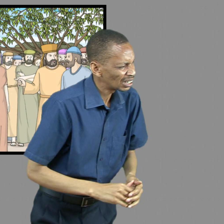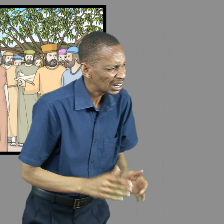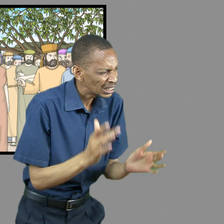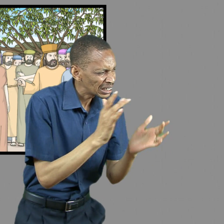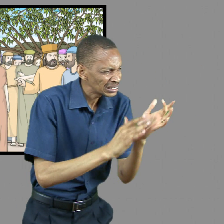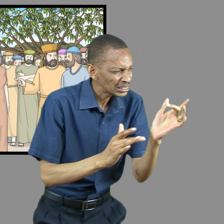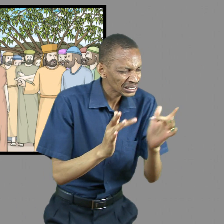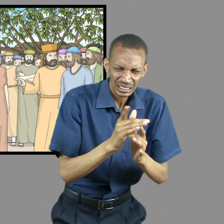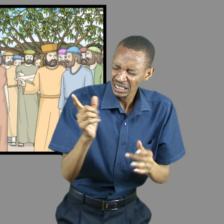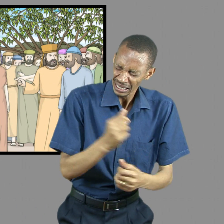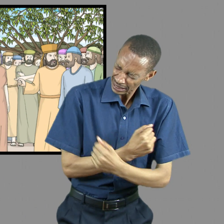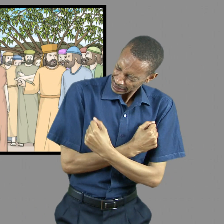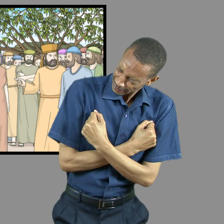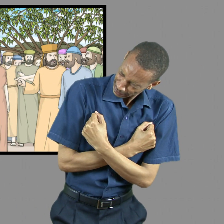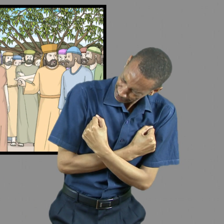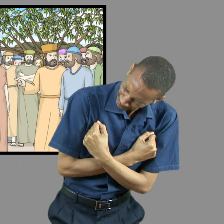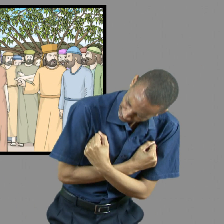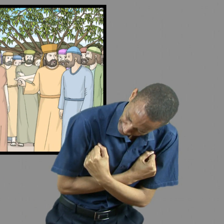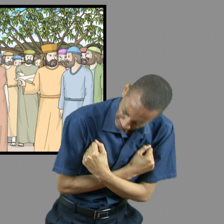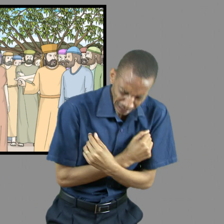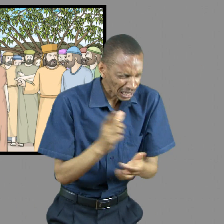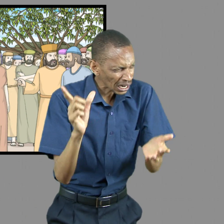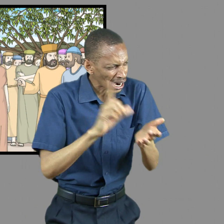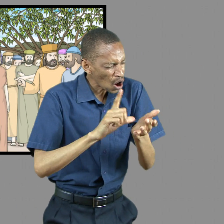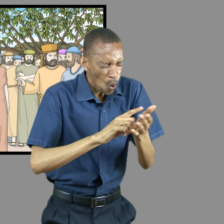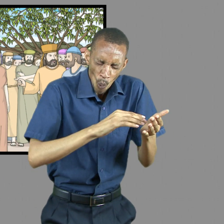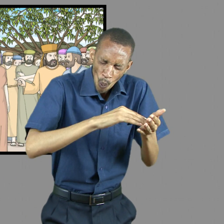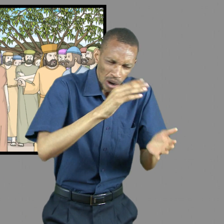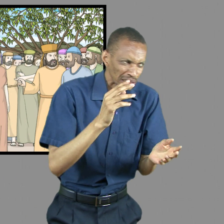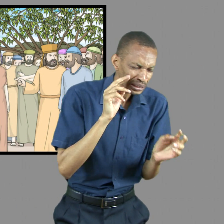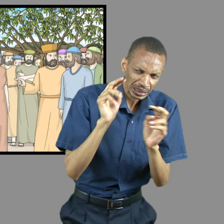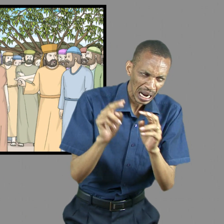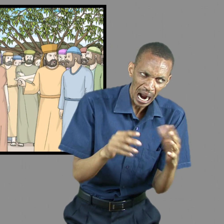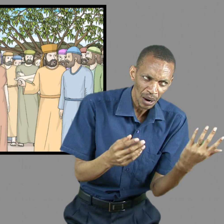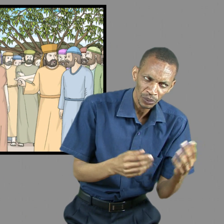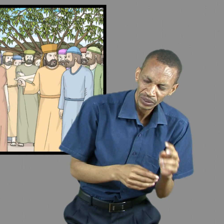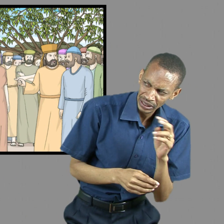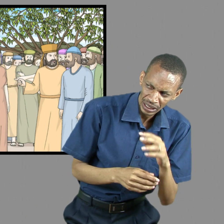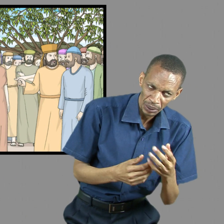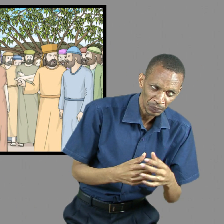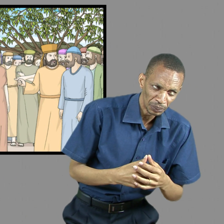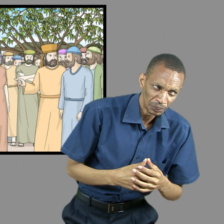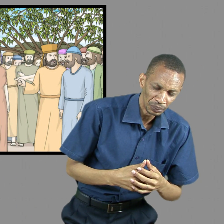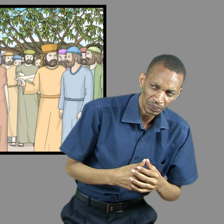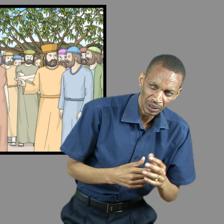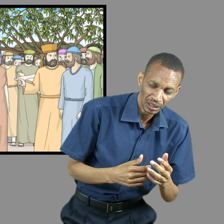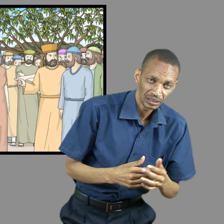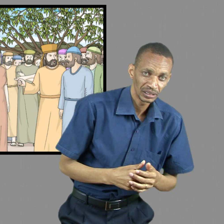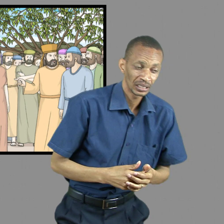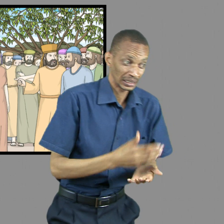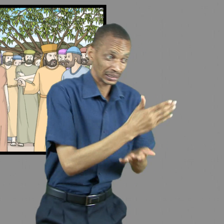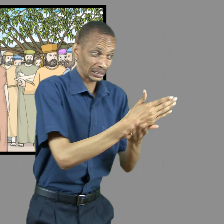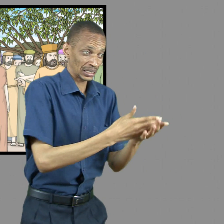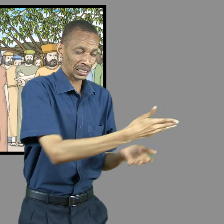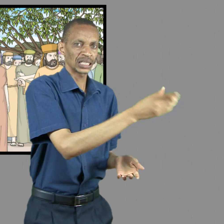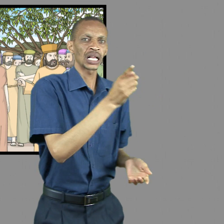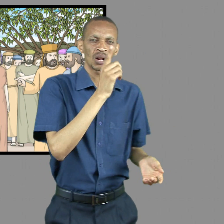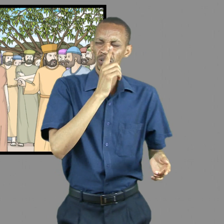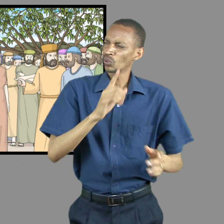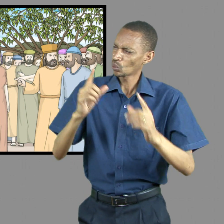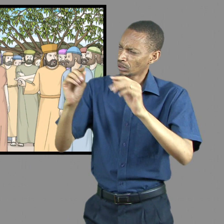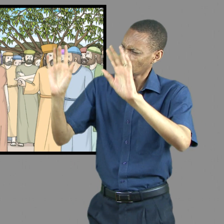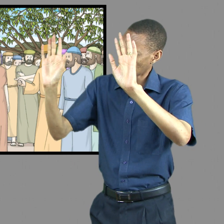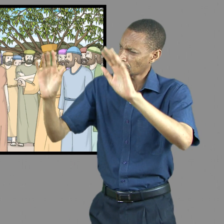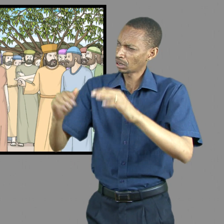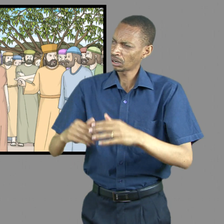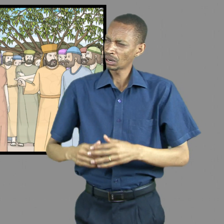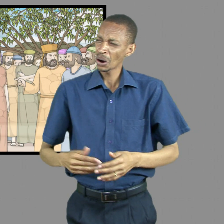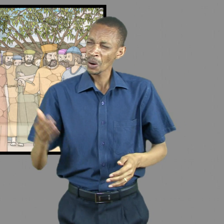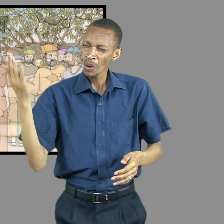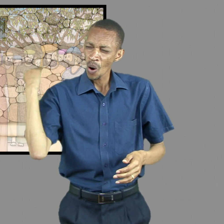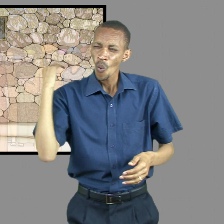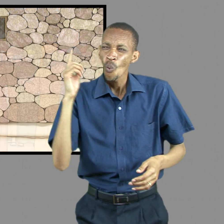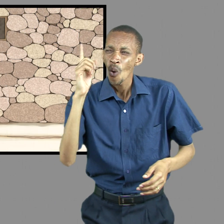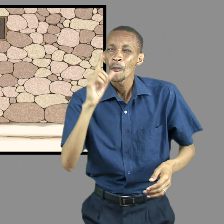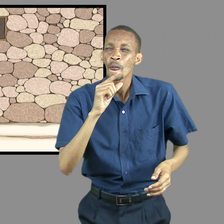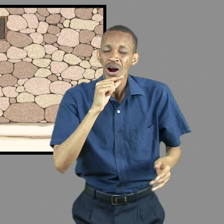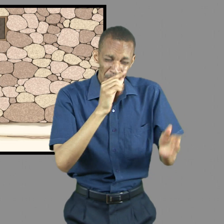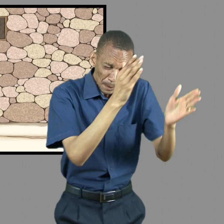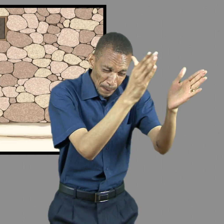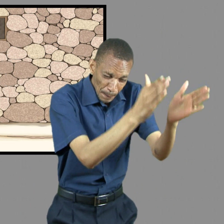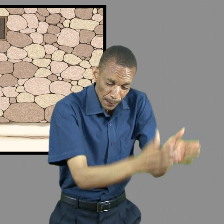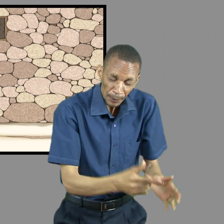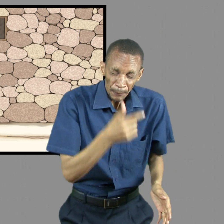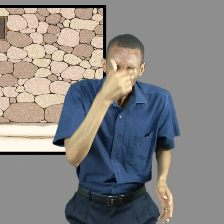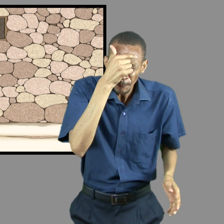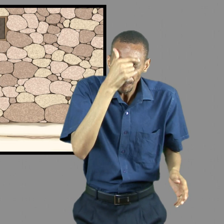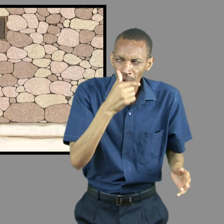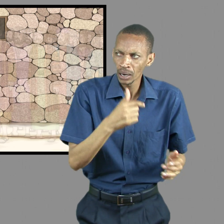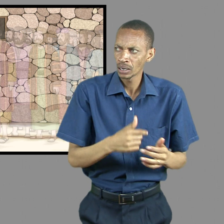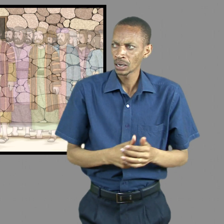Then the Jews said, “See how He loved him!”